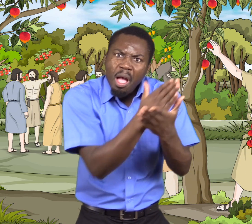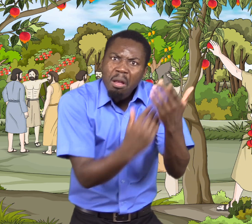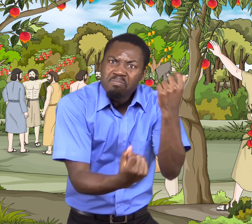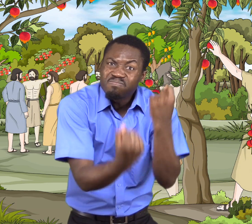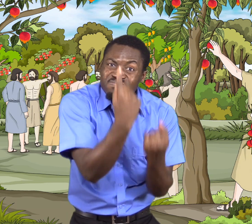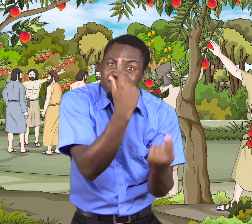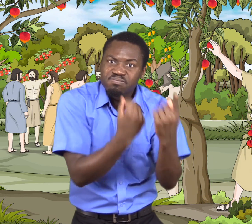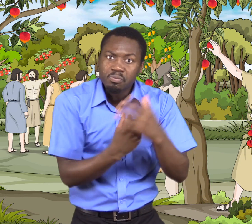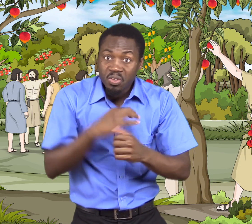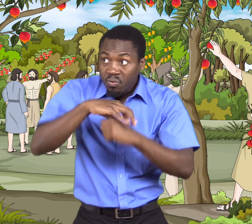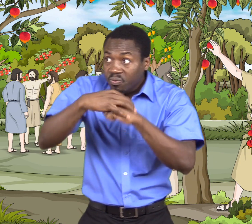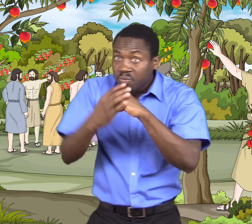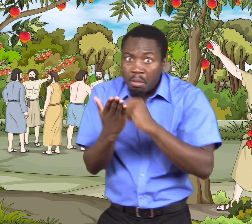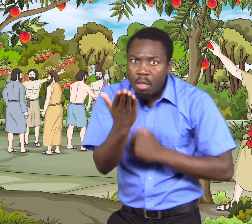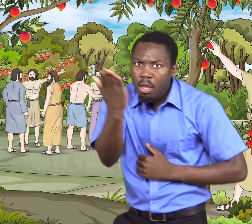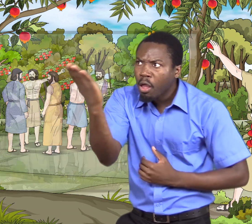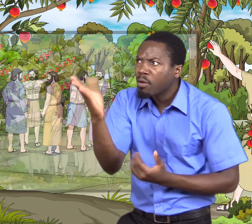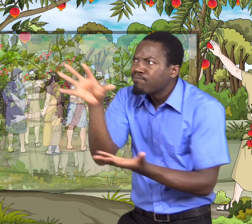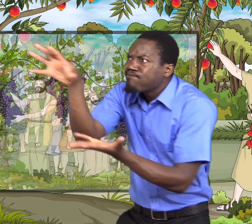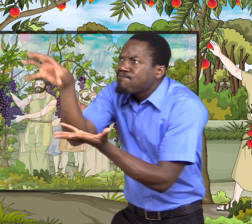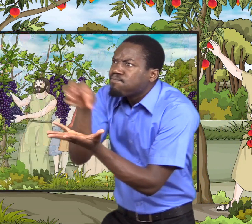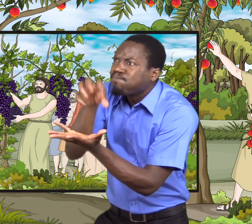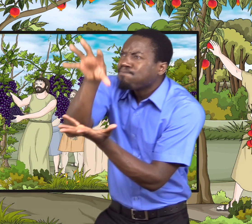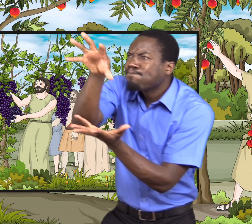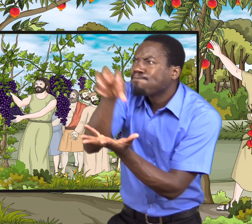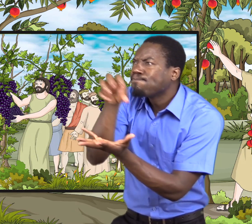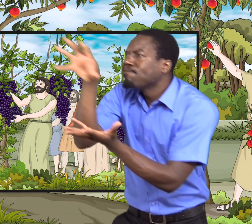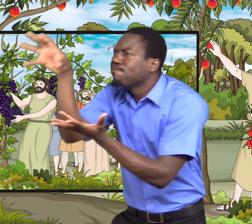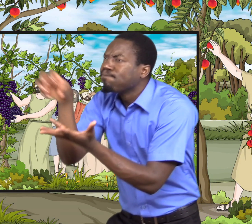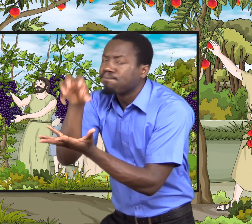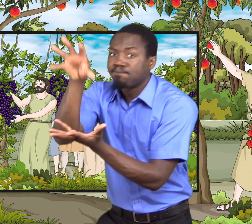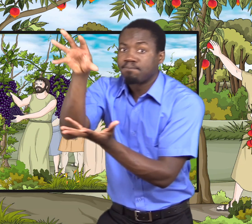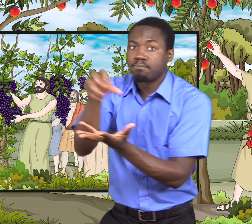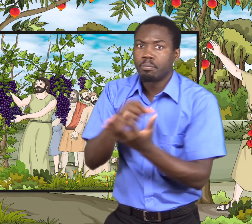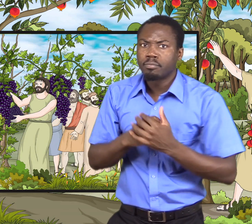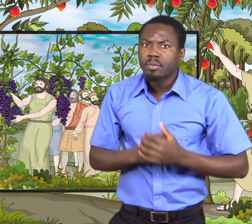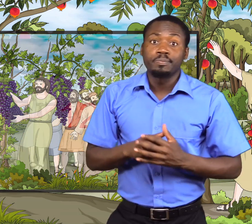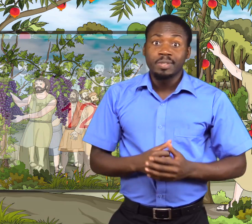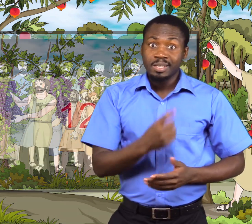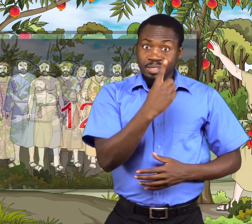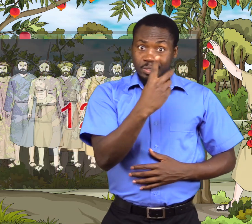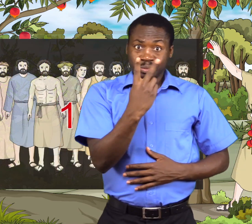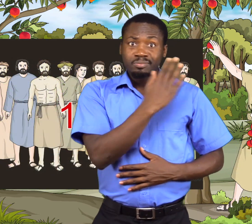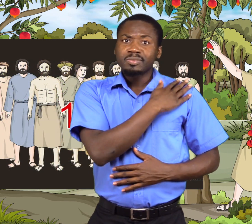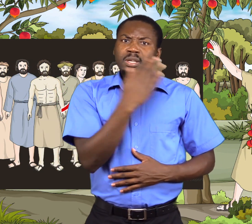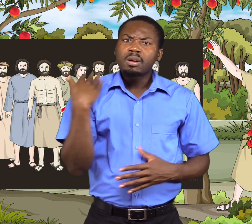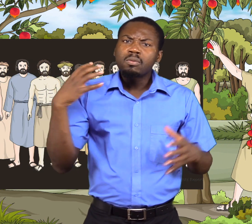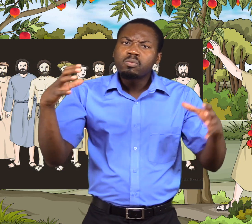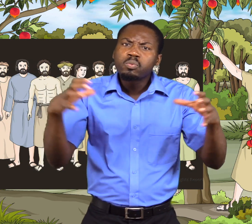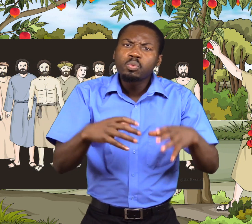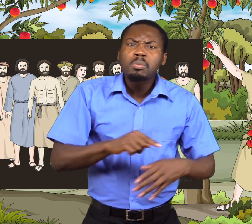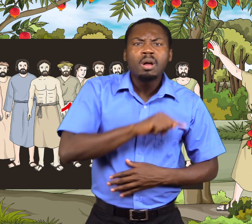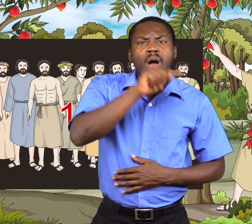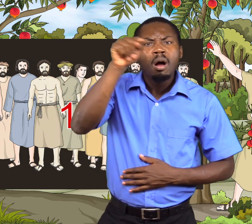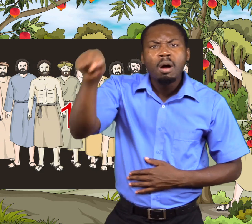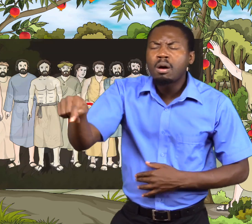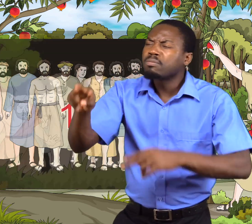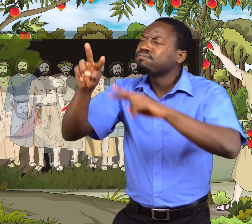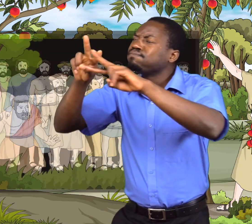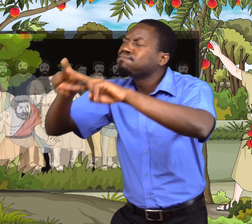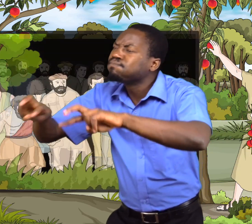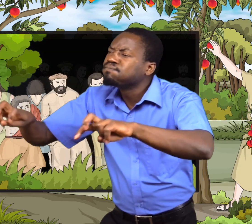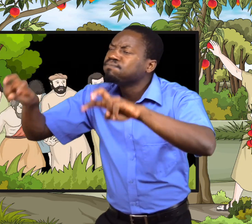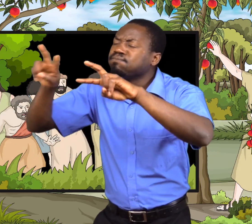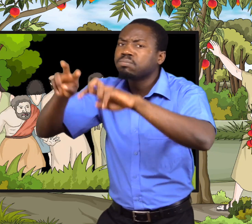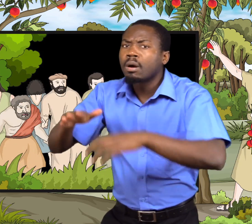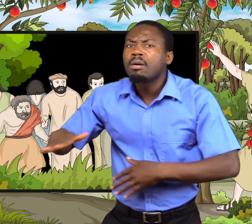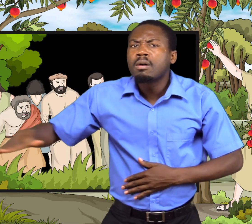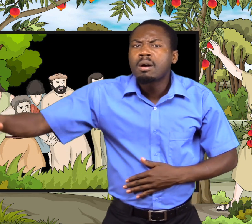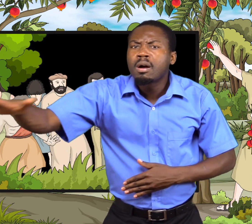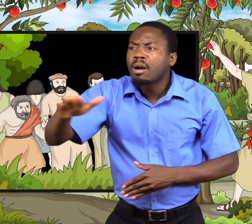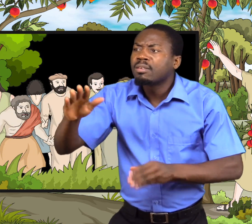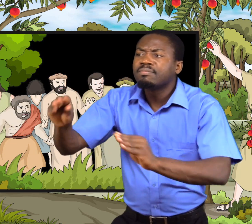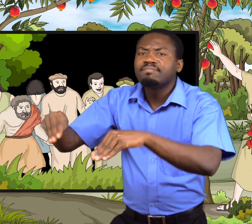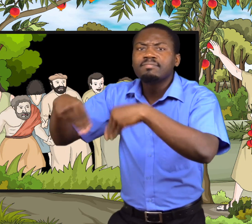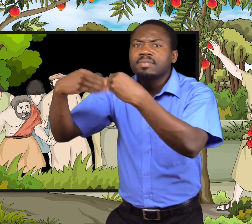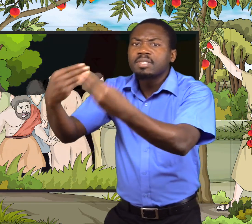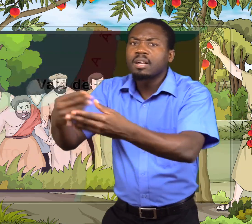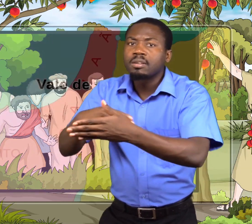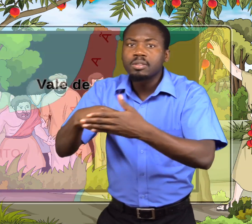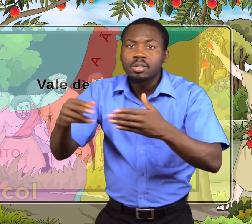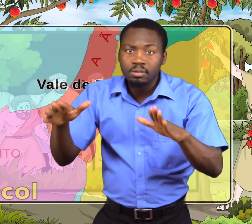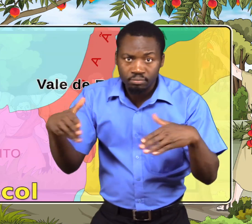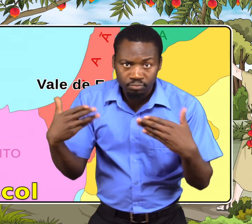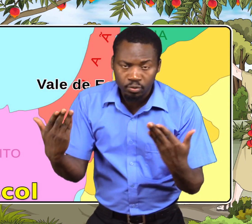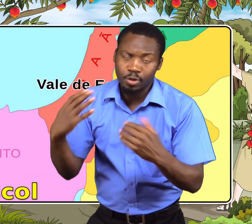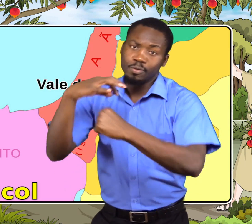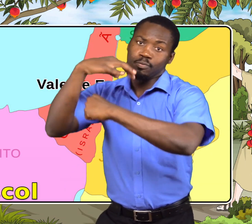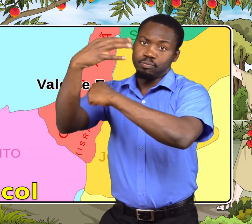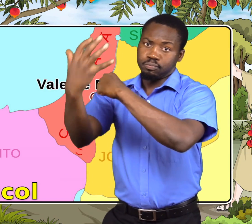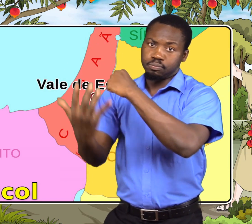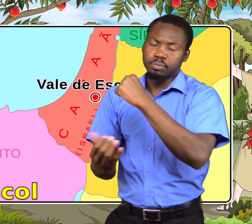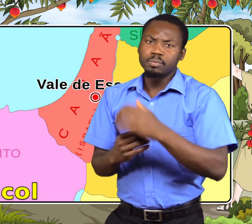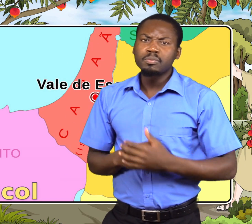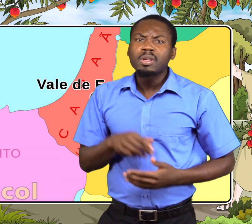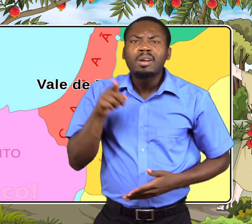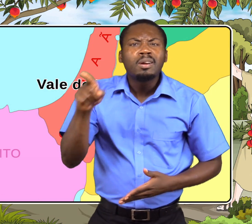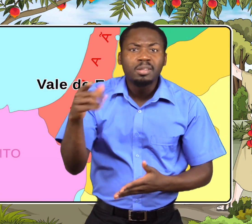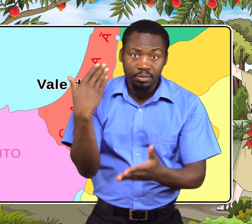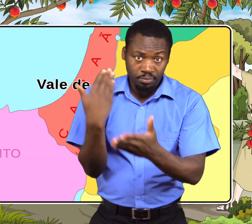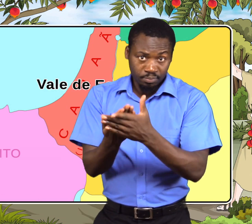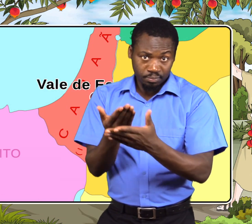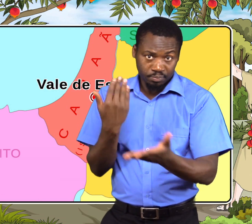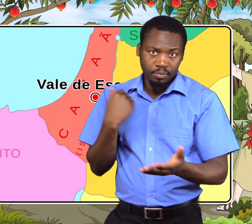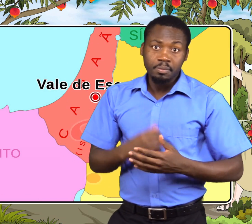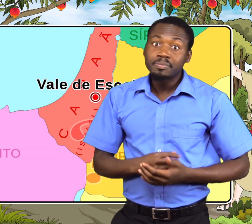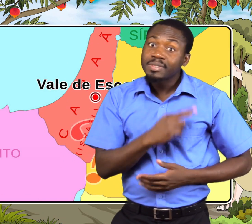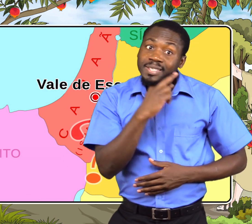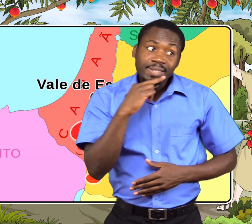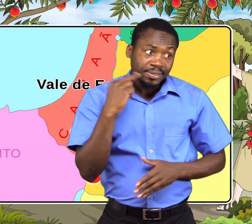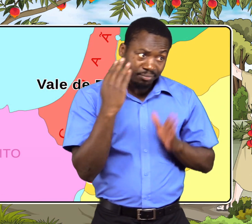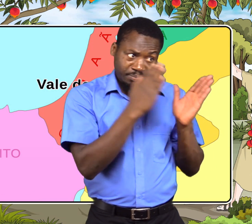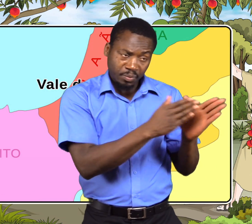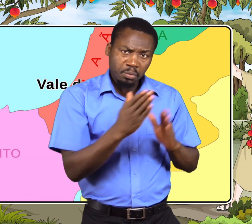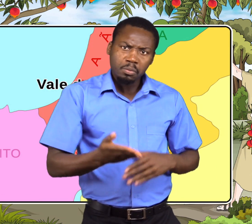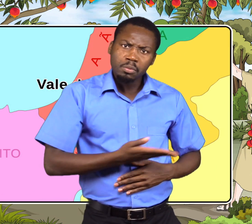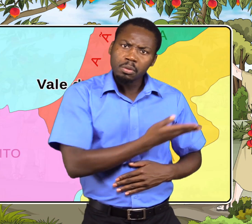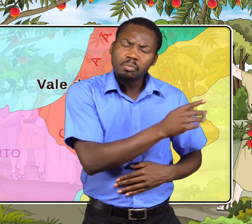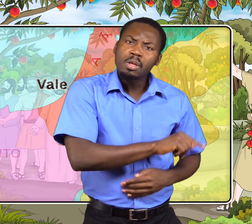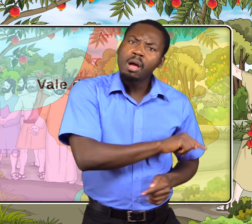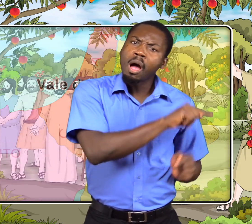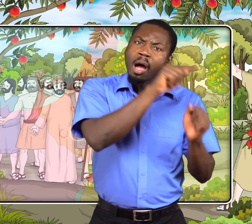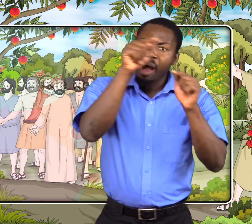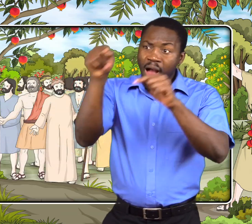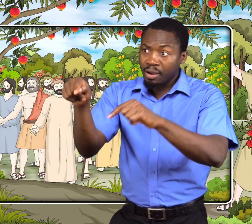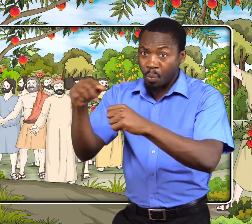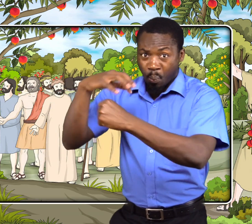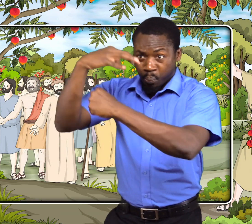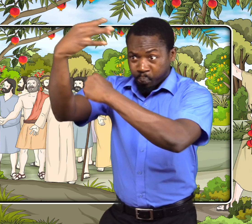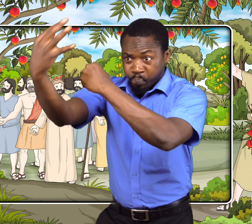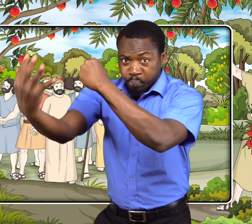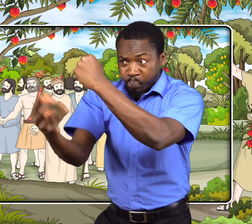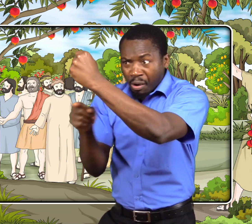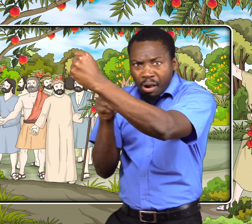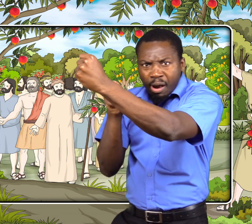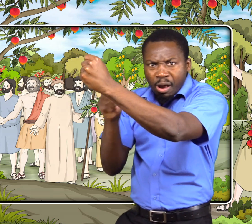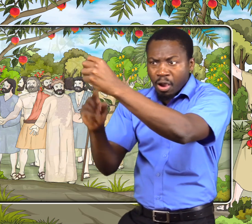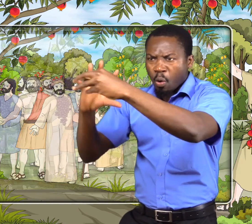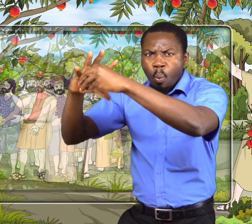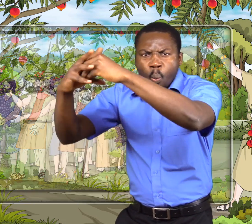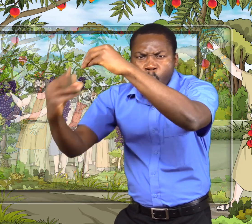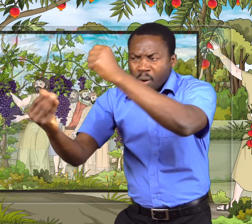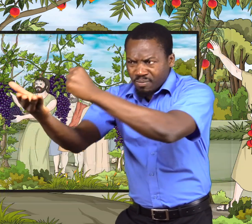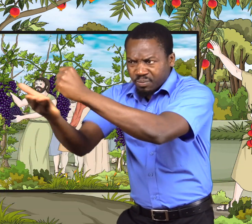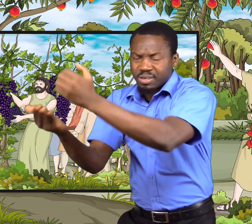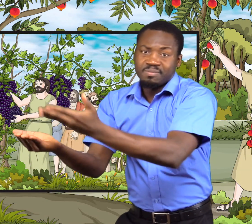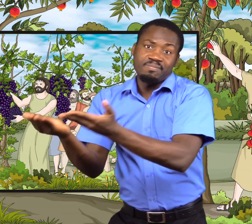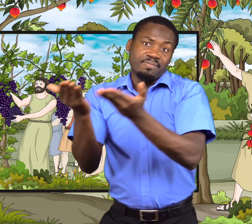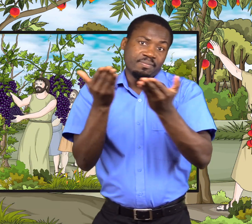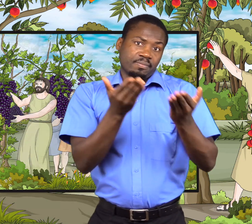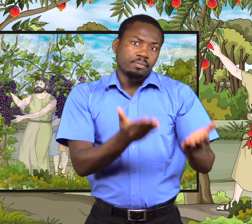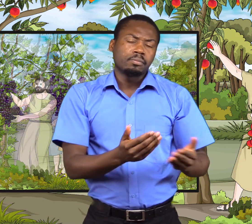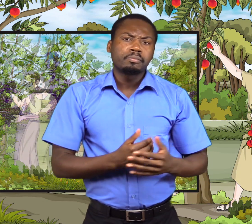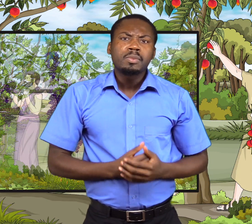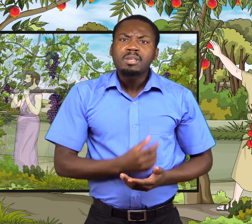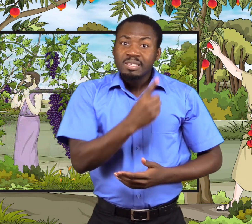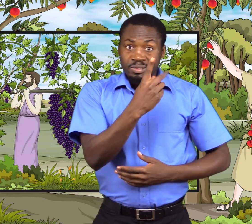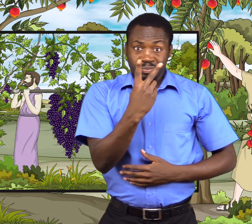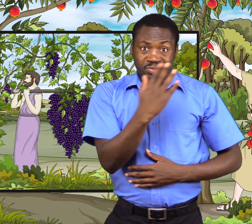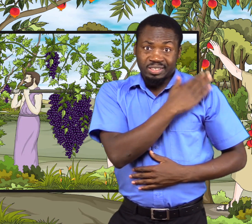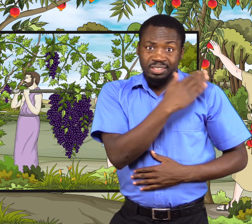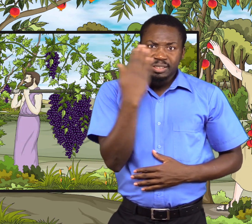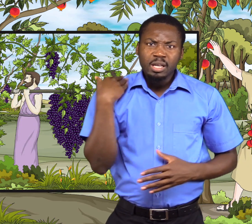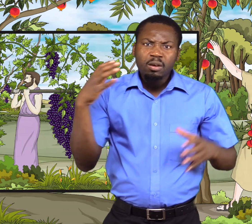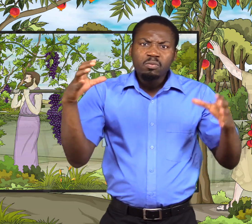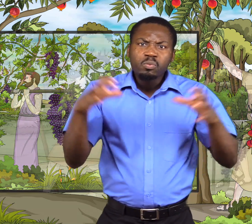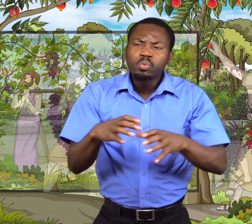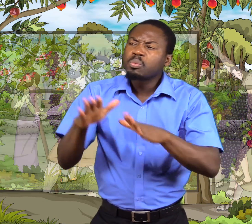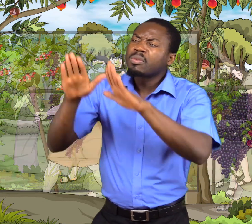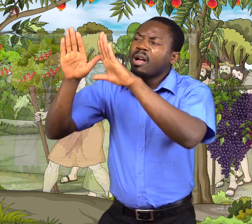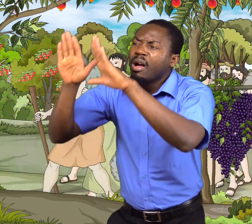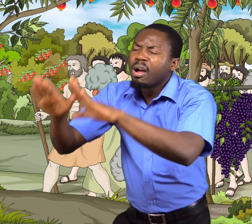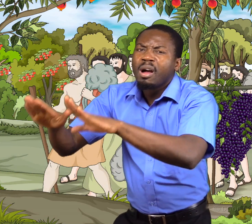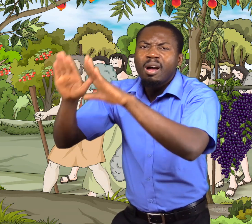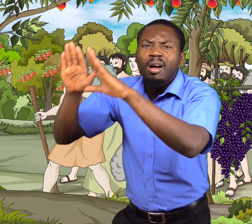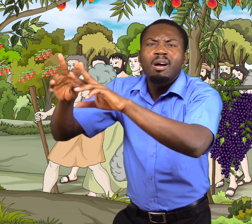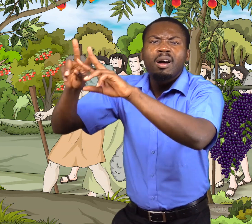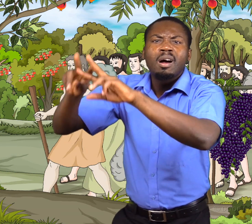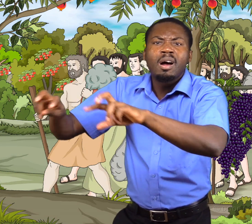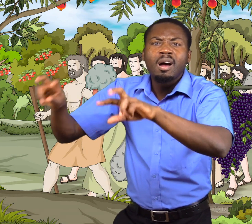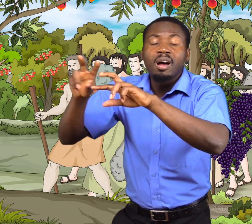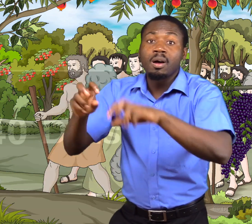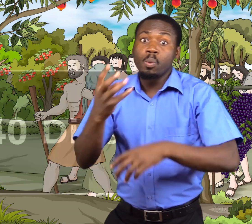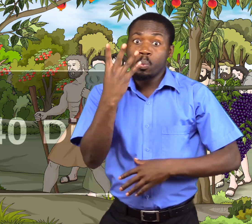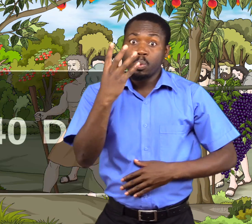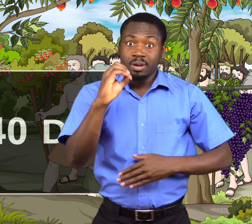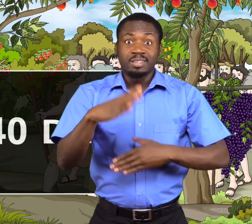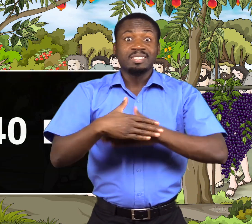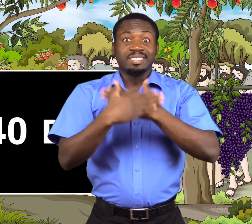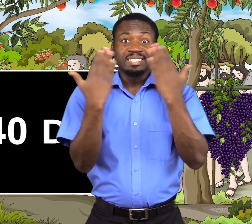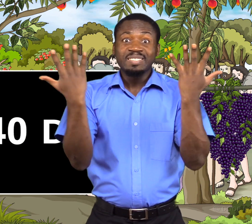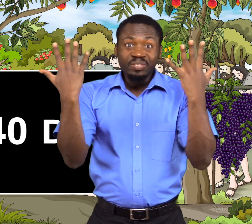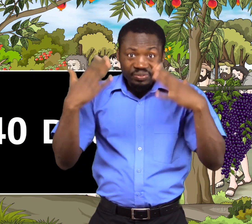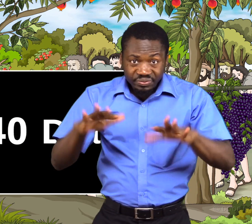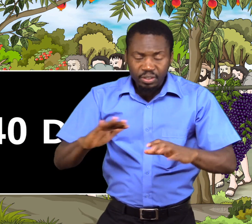Because of the cluster of grapes the Israelites cut there, that place was called the Valley of Eshcol.